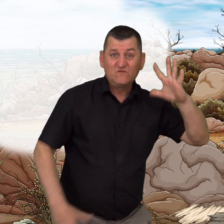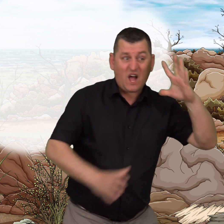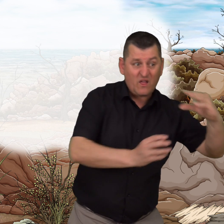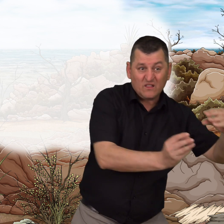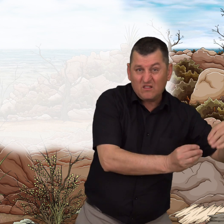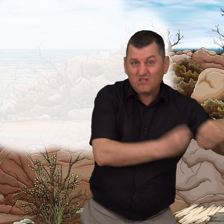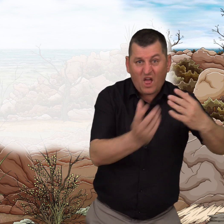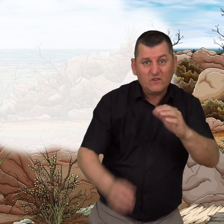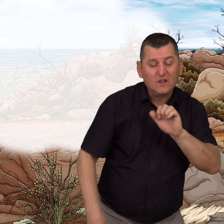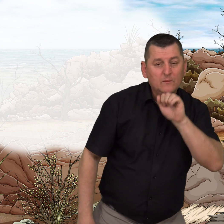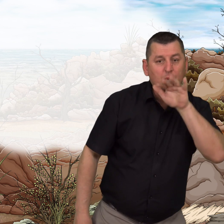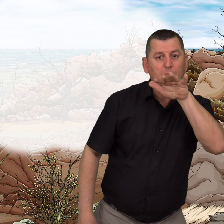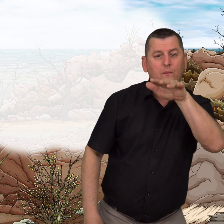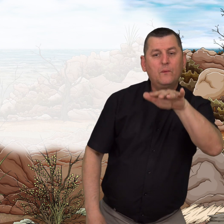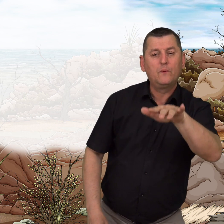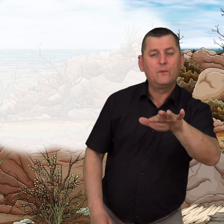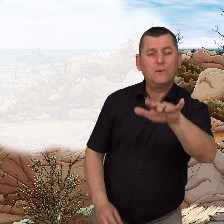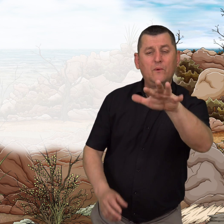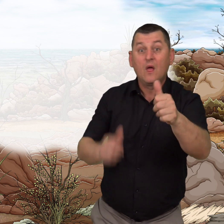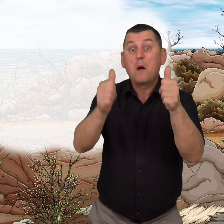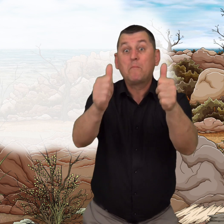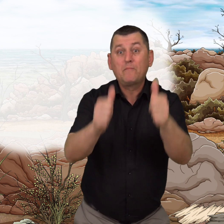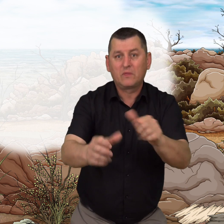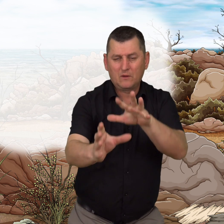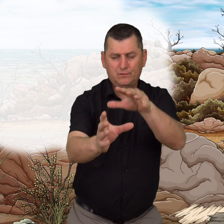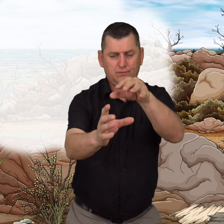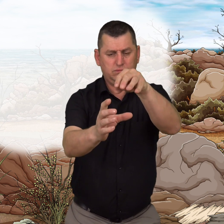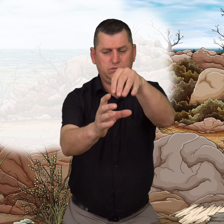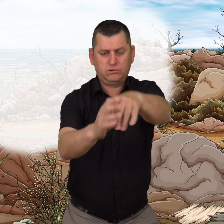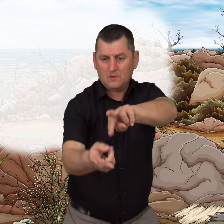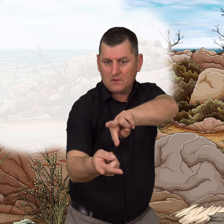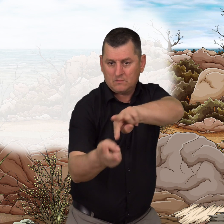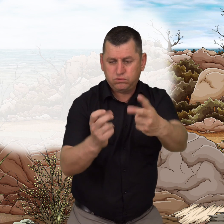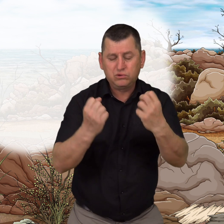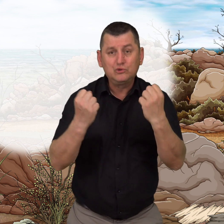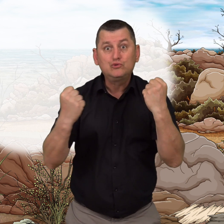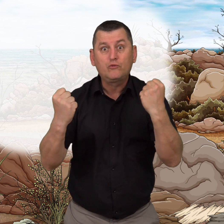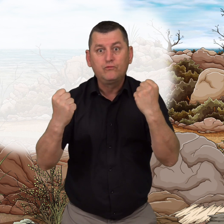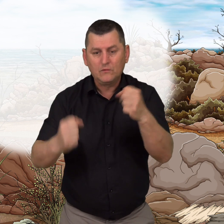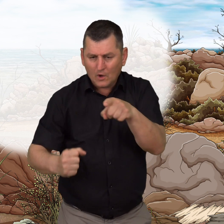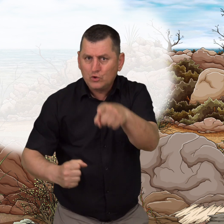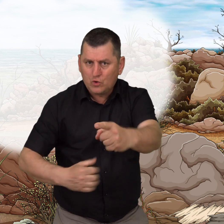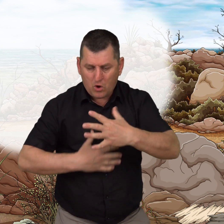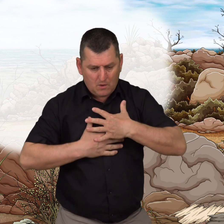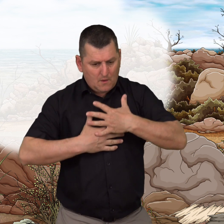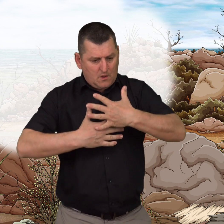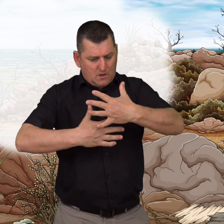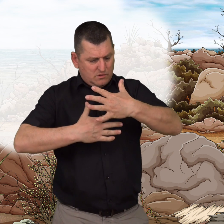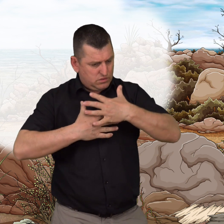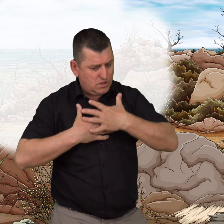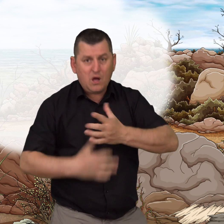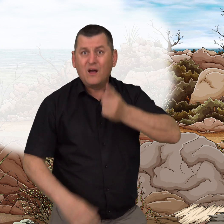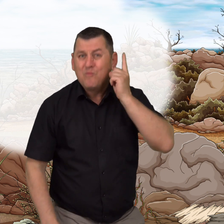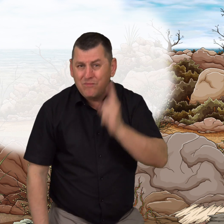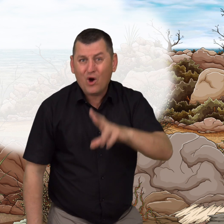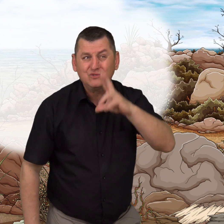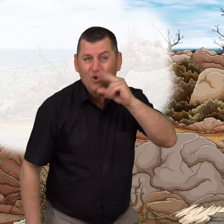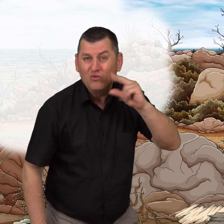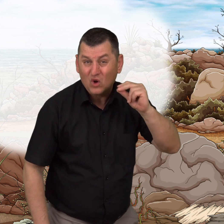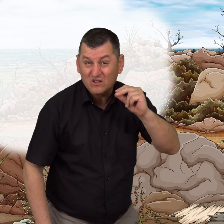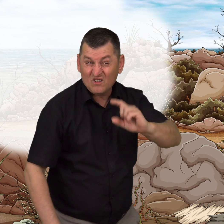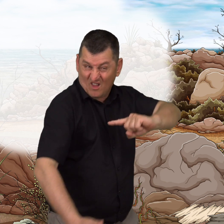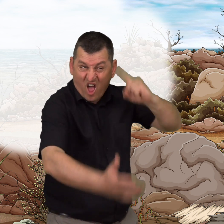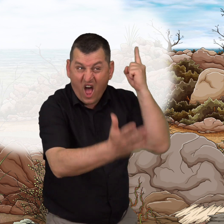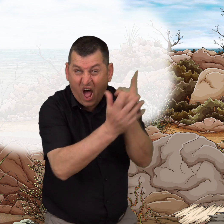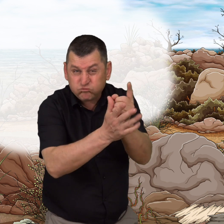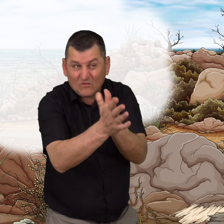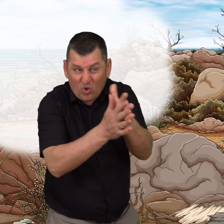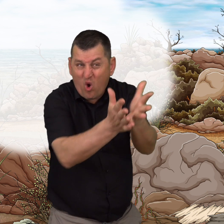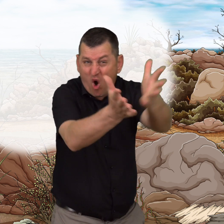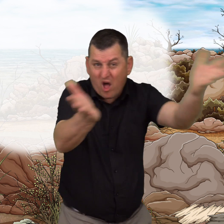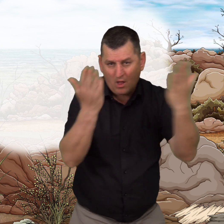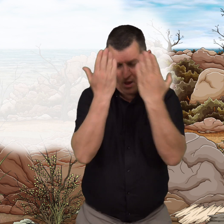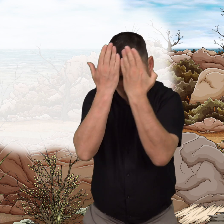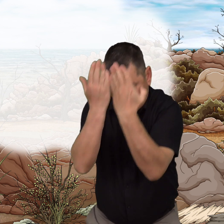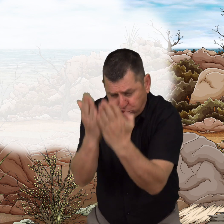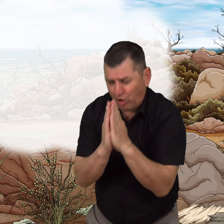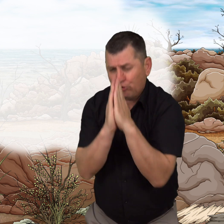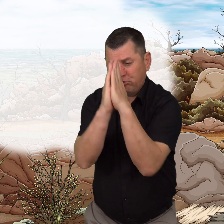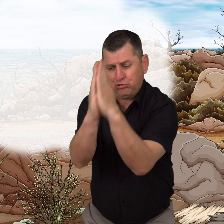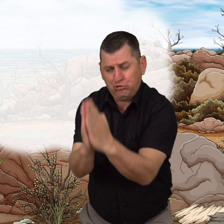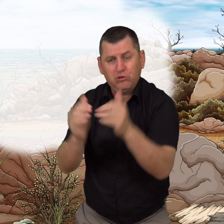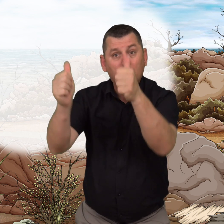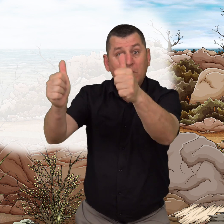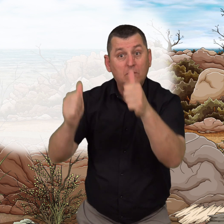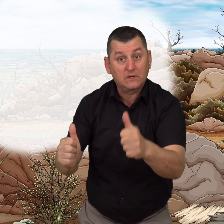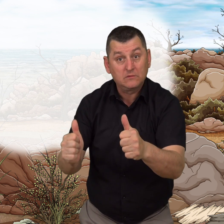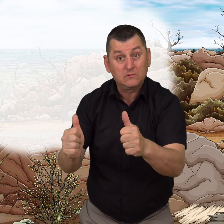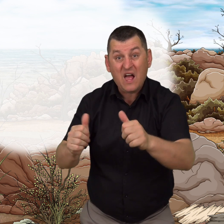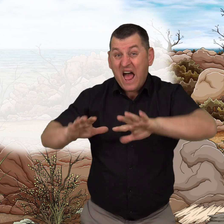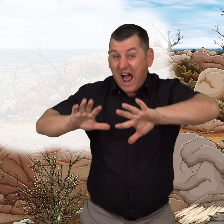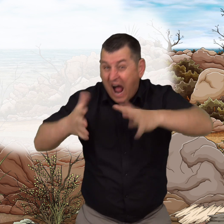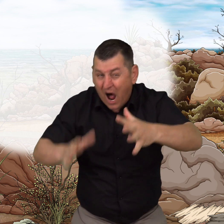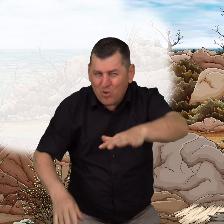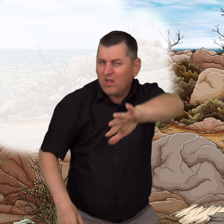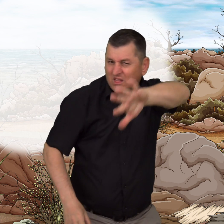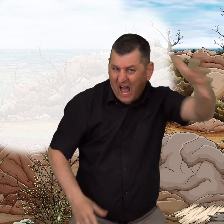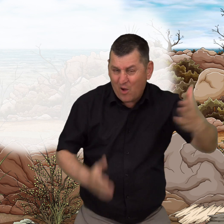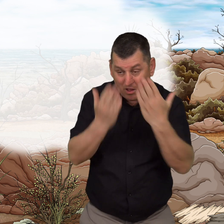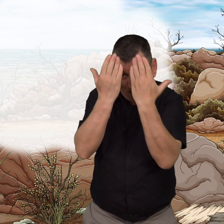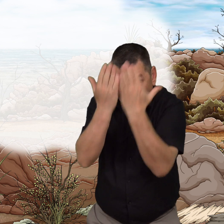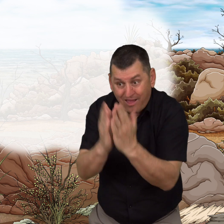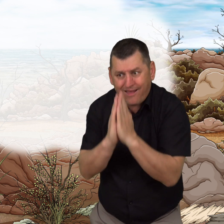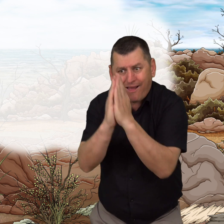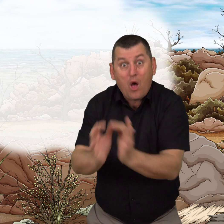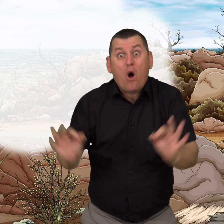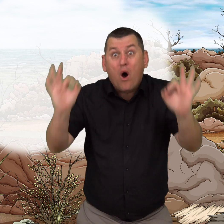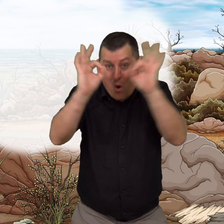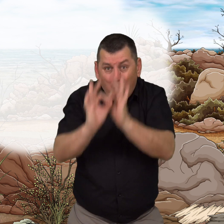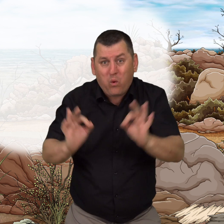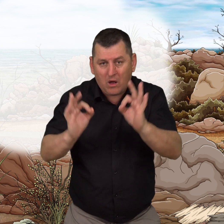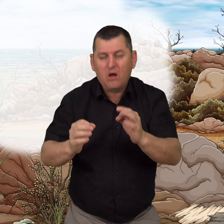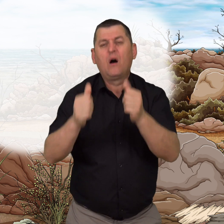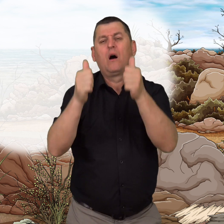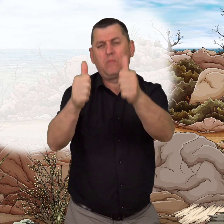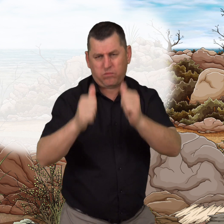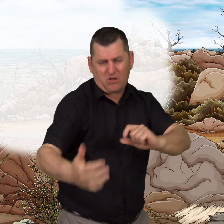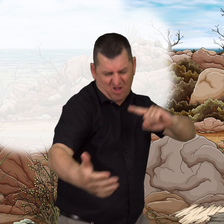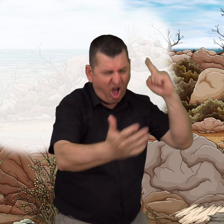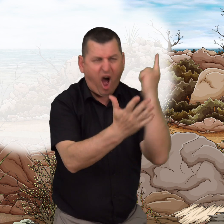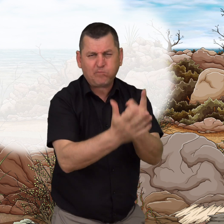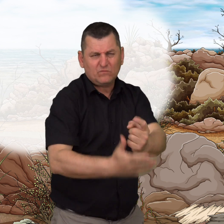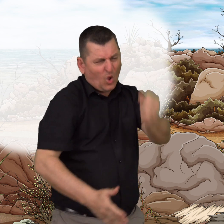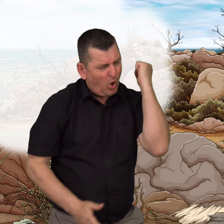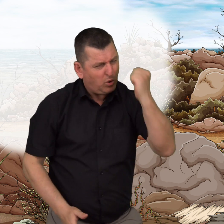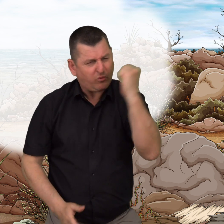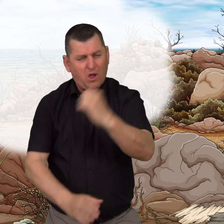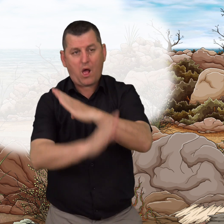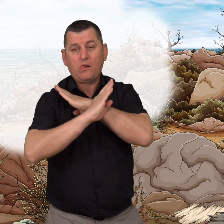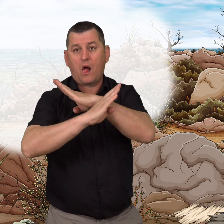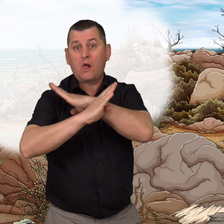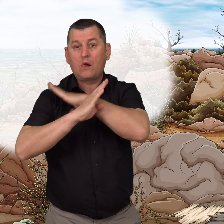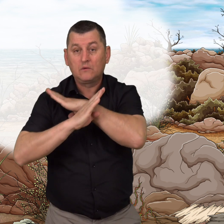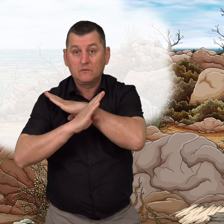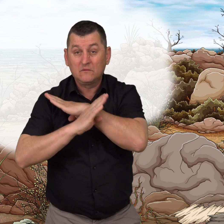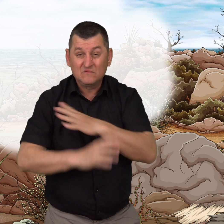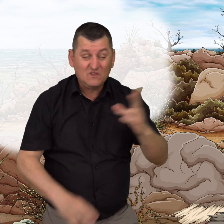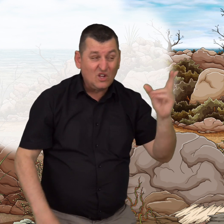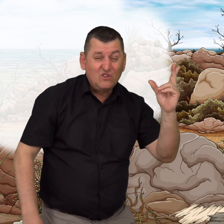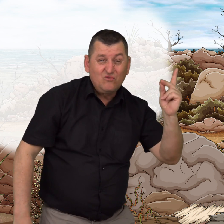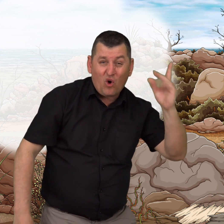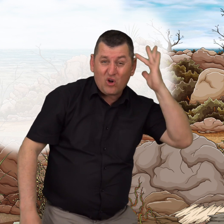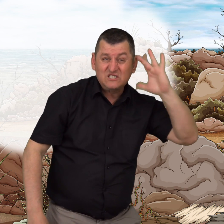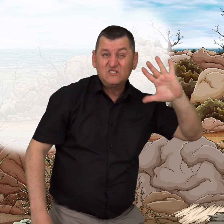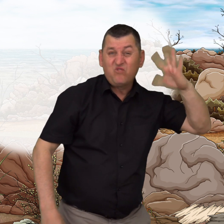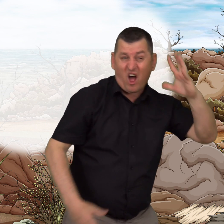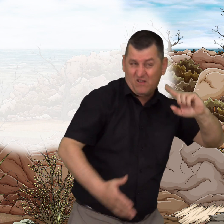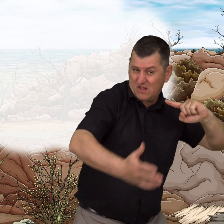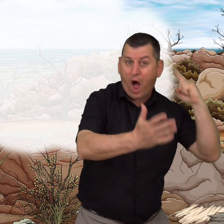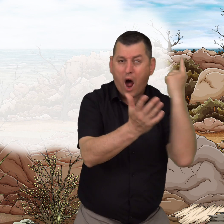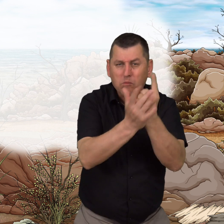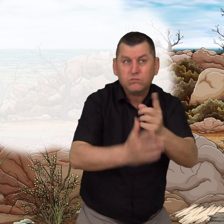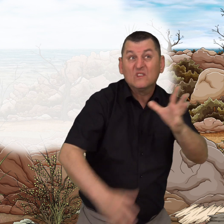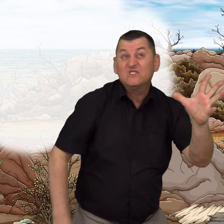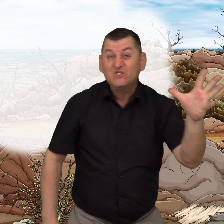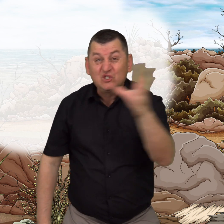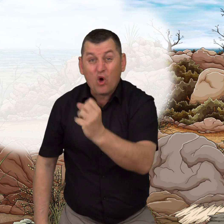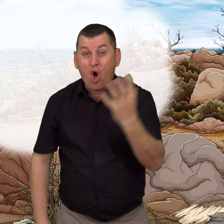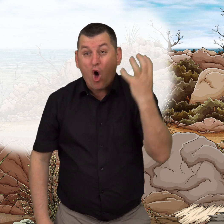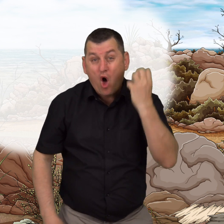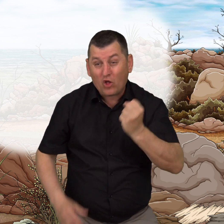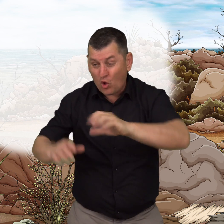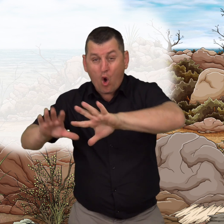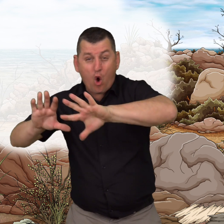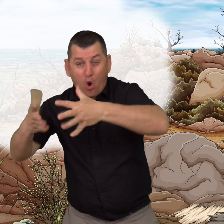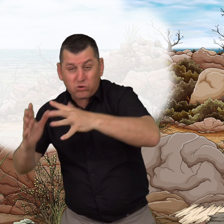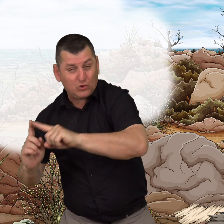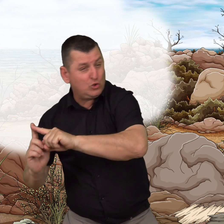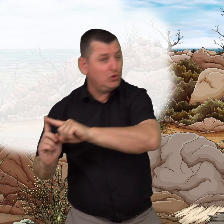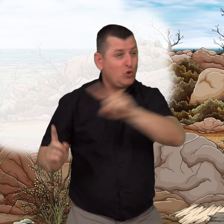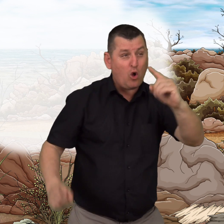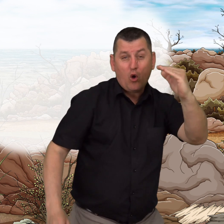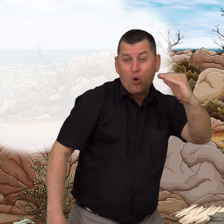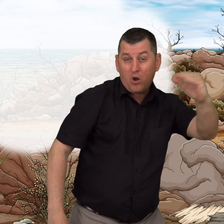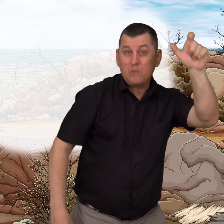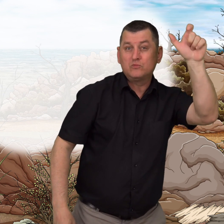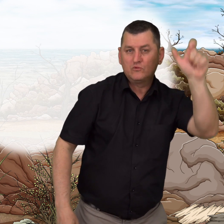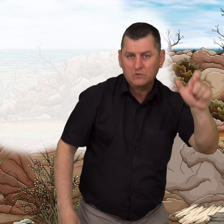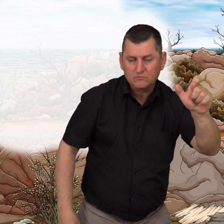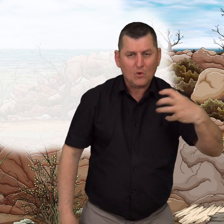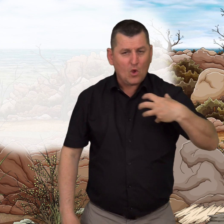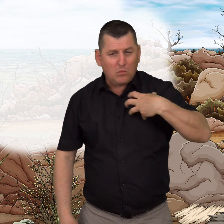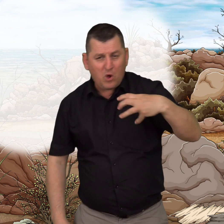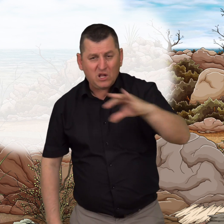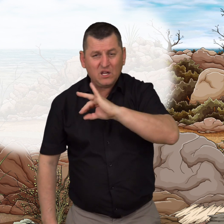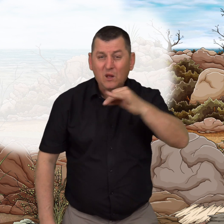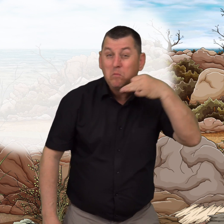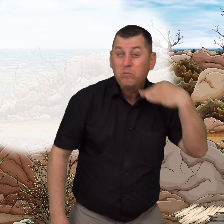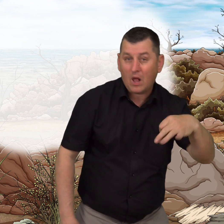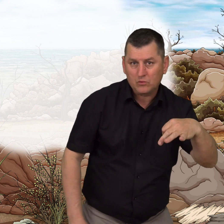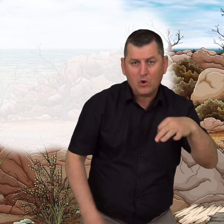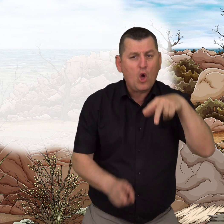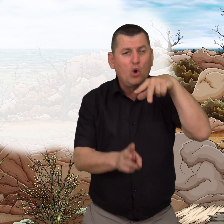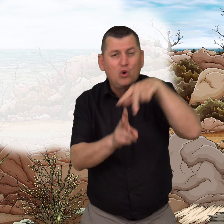The second beast was permitted to give breath to the image of the first beast, so that the image could speak and cause all who refused to worship it to be killed.